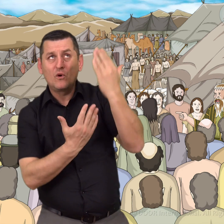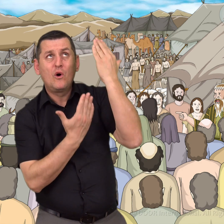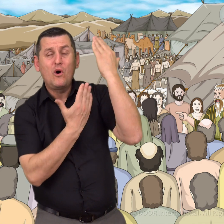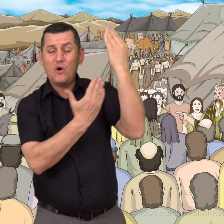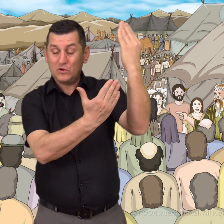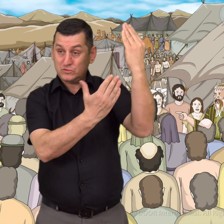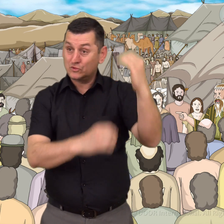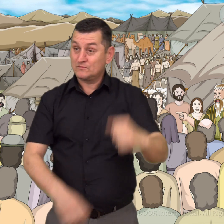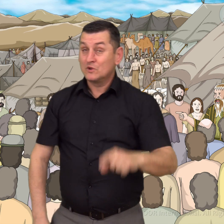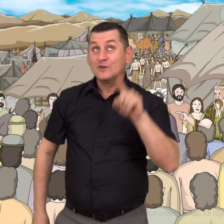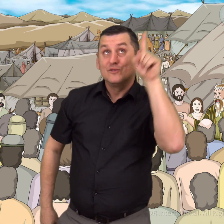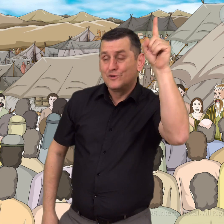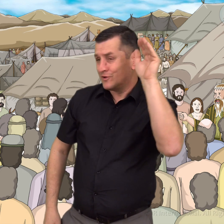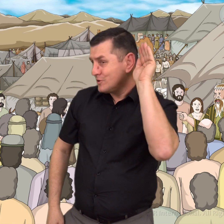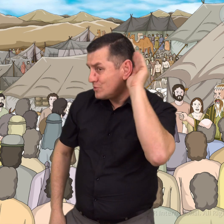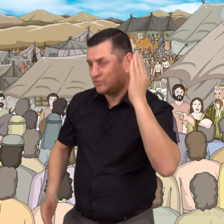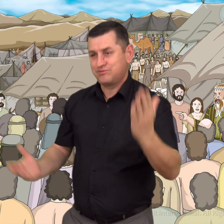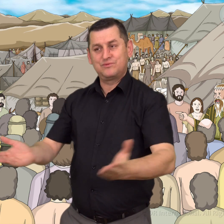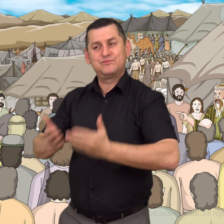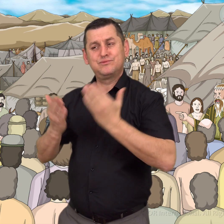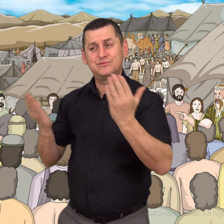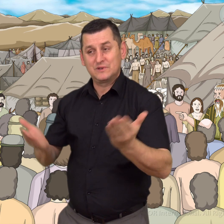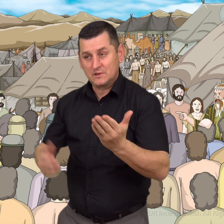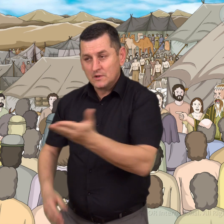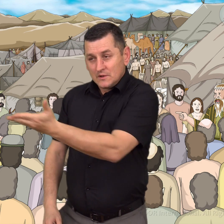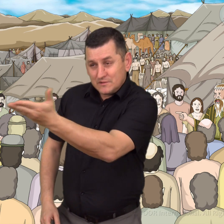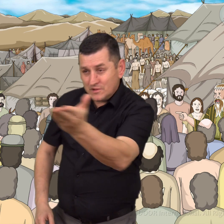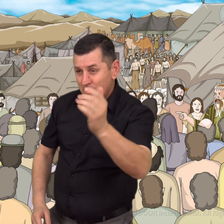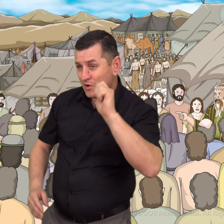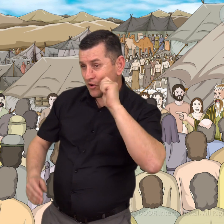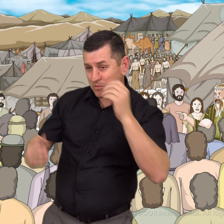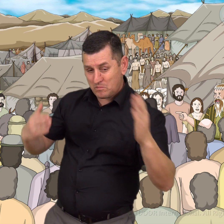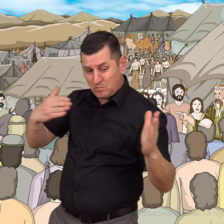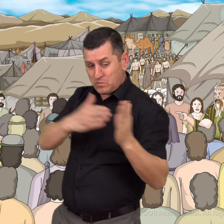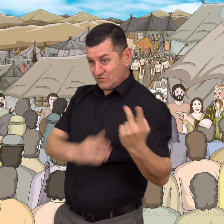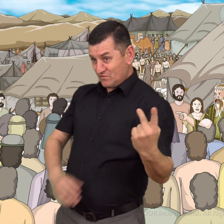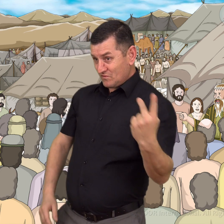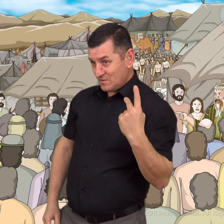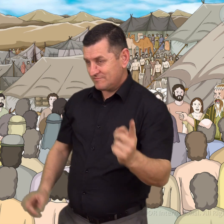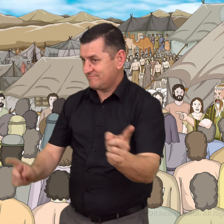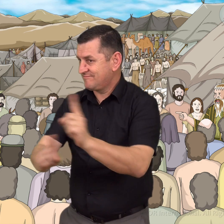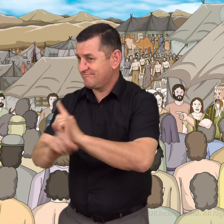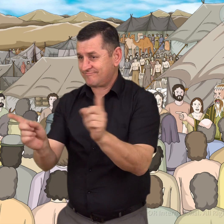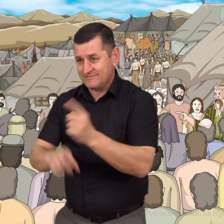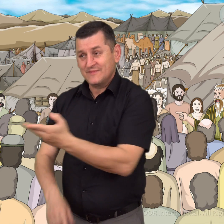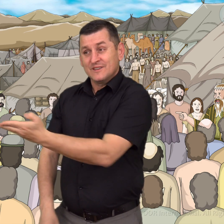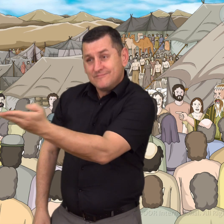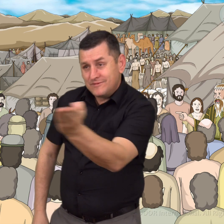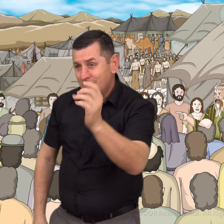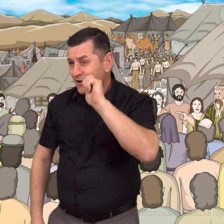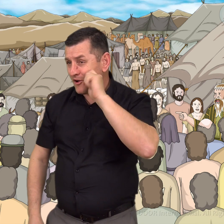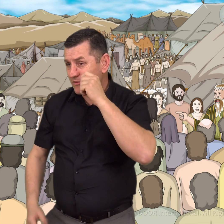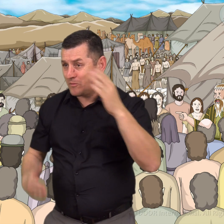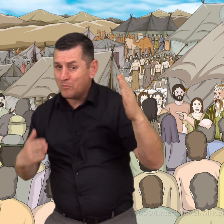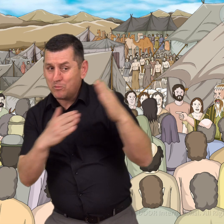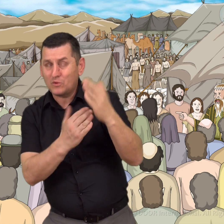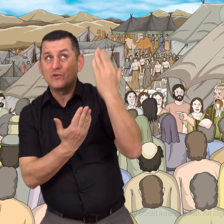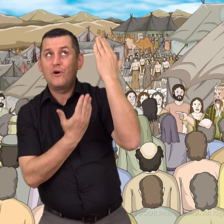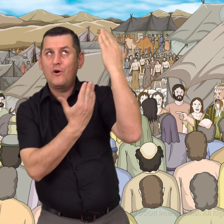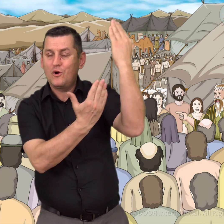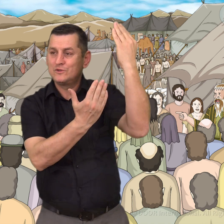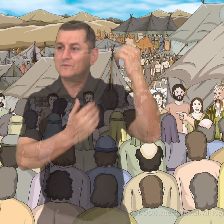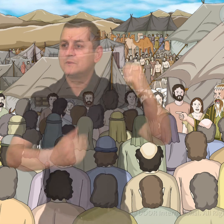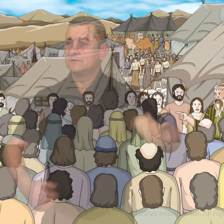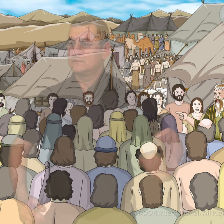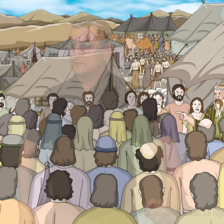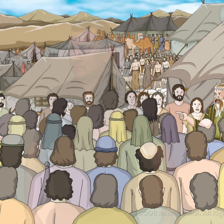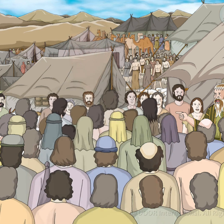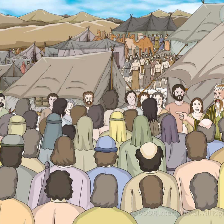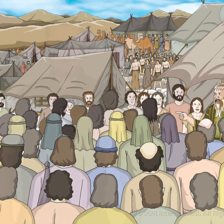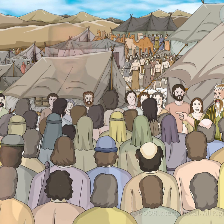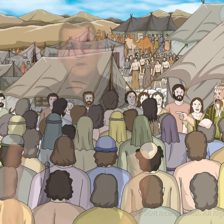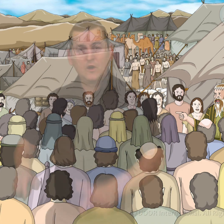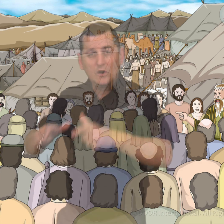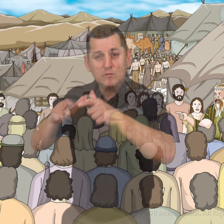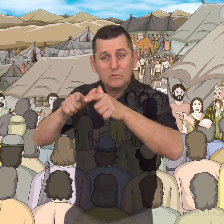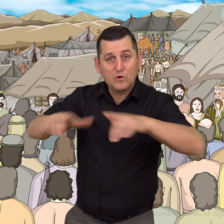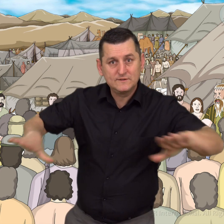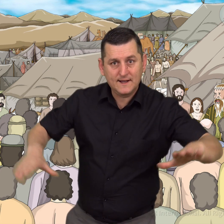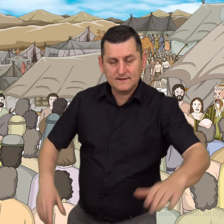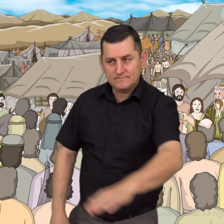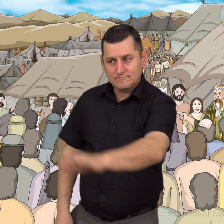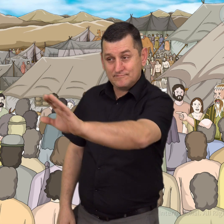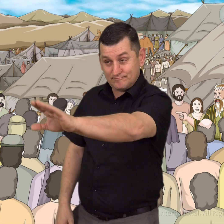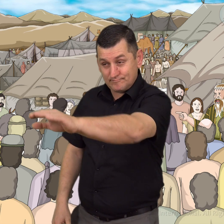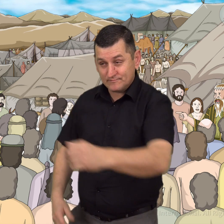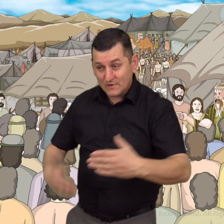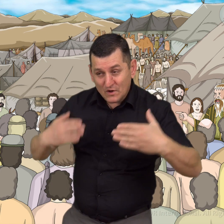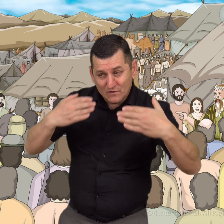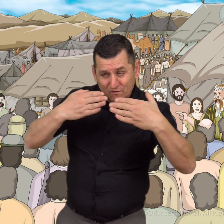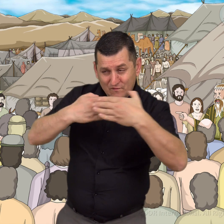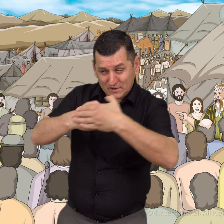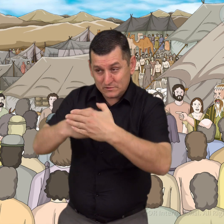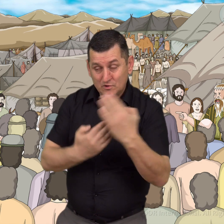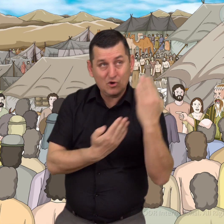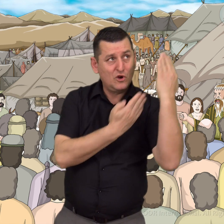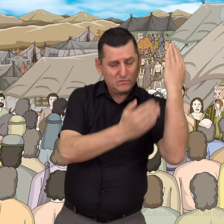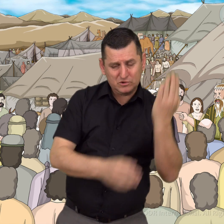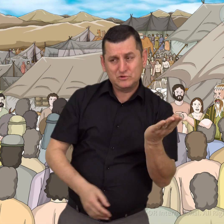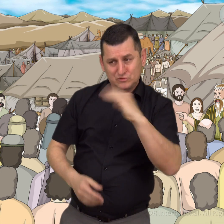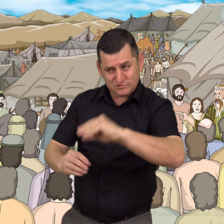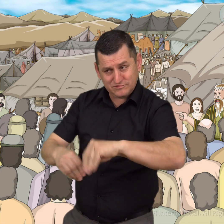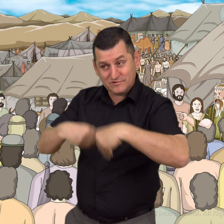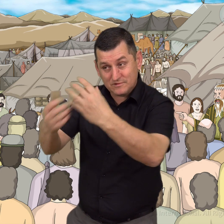For who are we that you should grumble against us?”